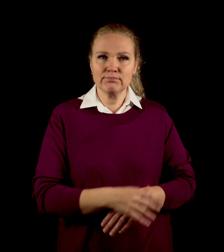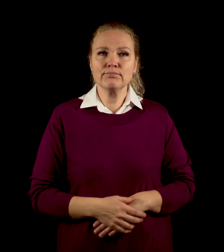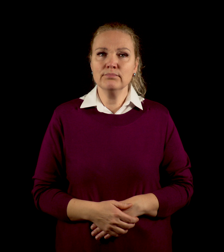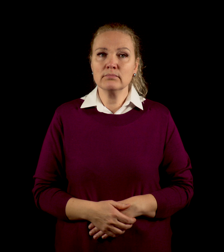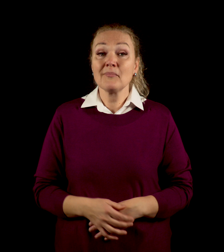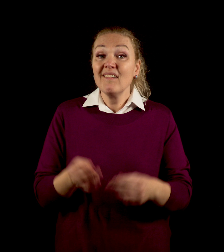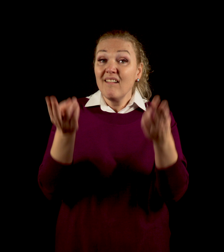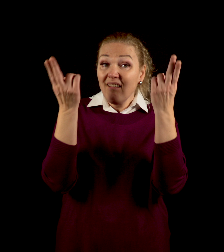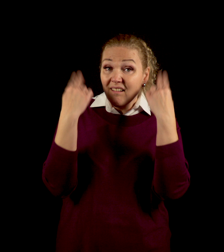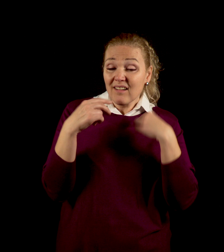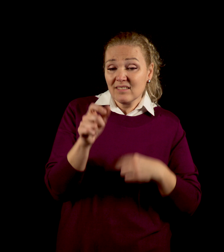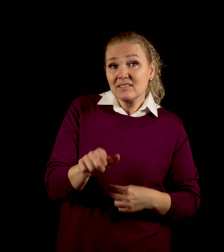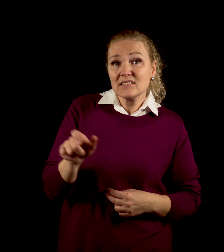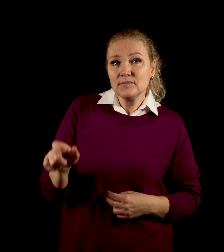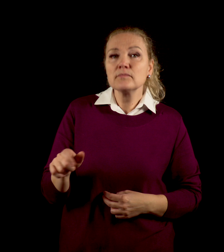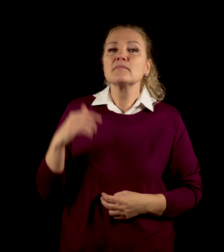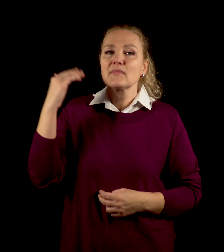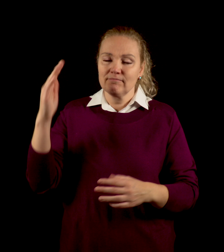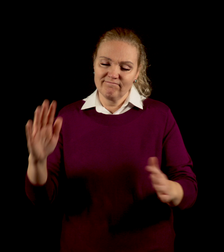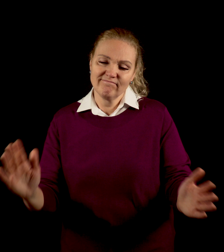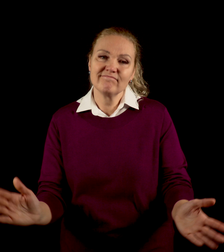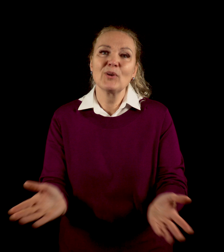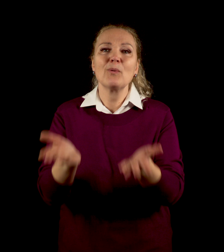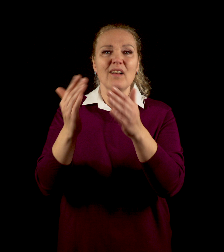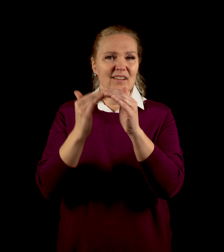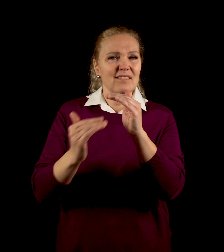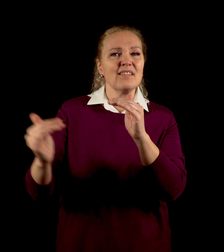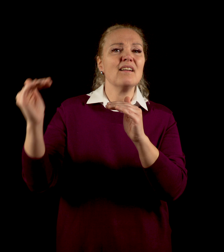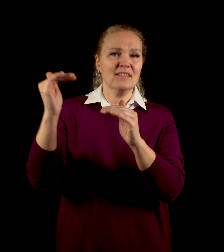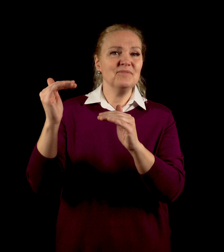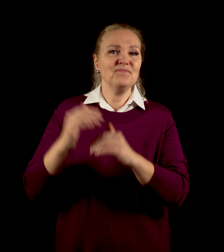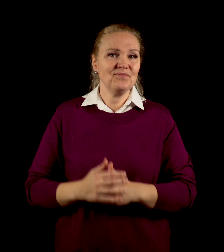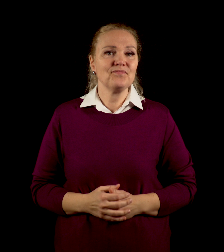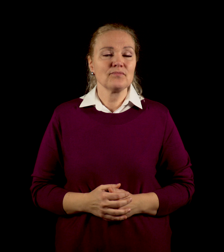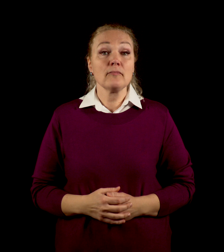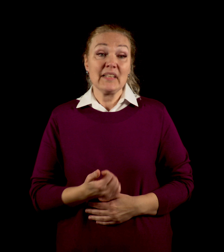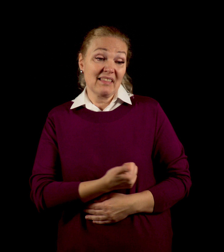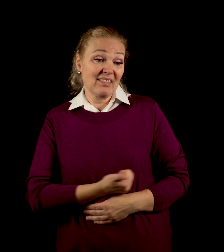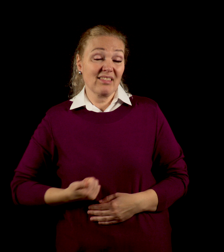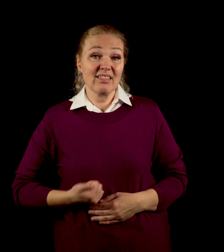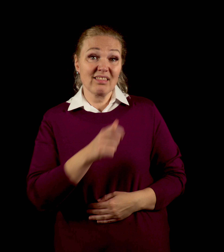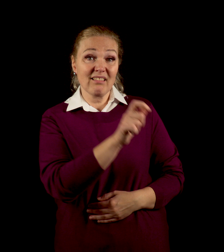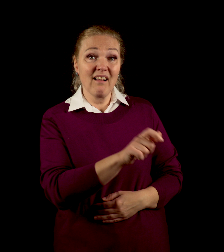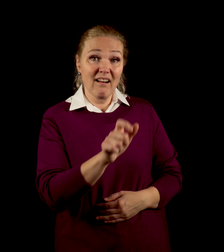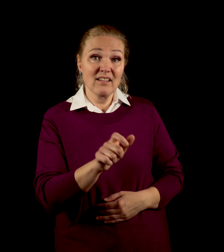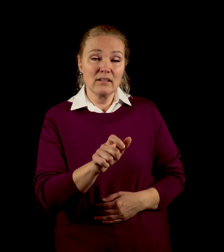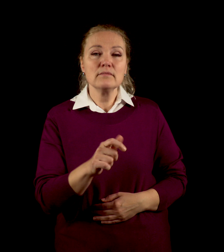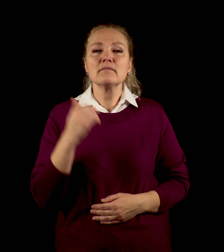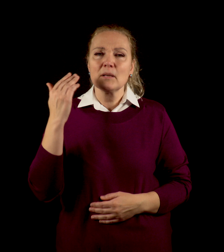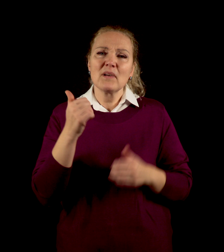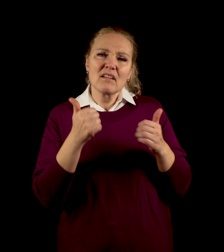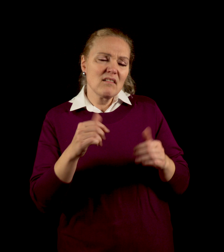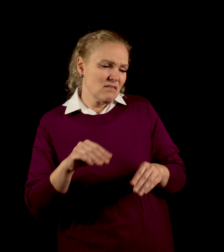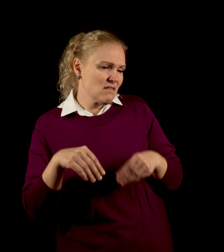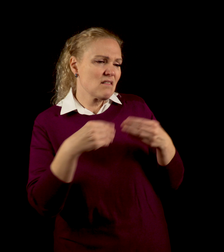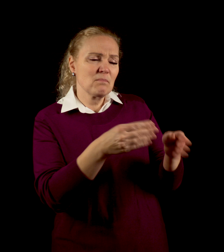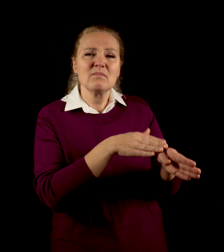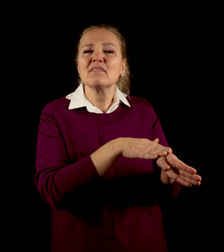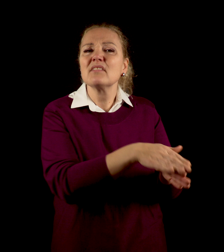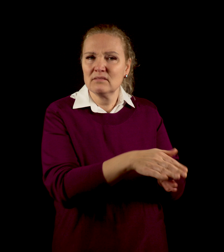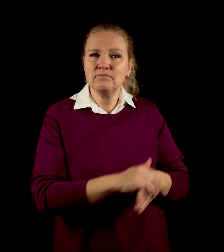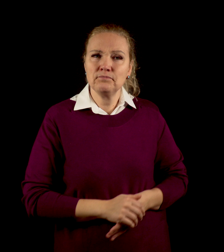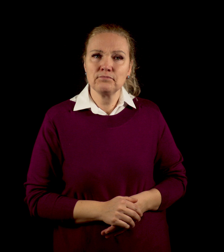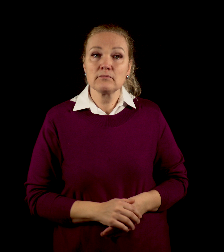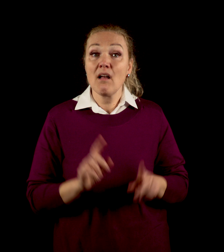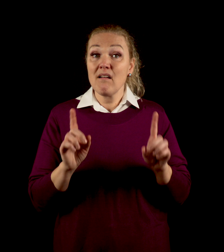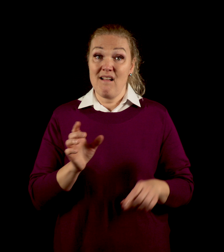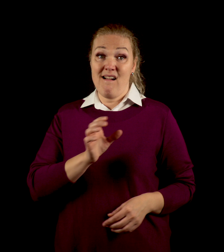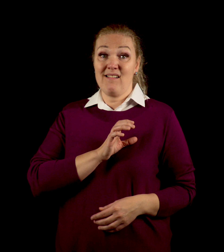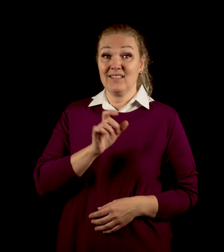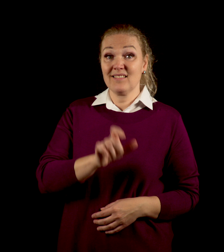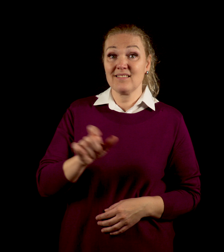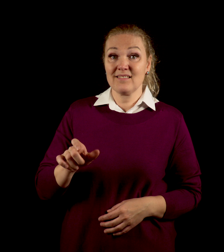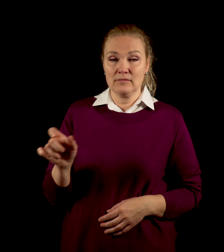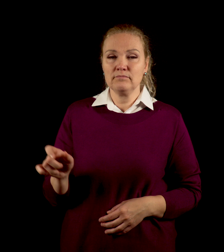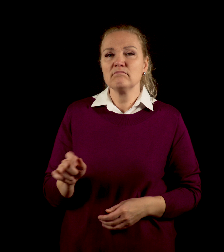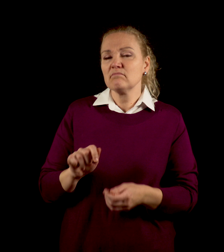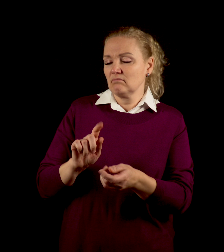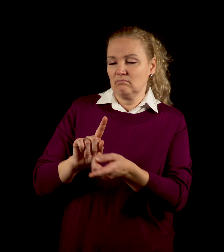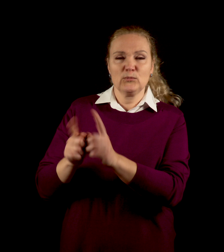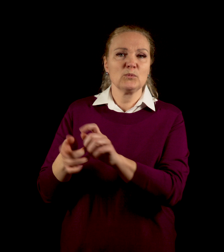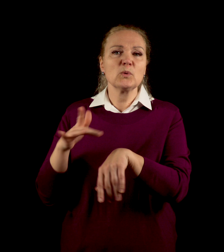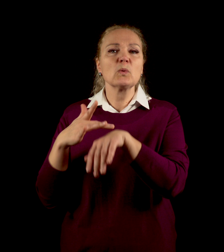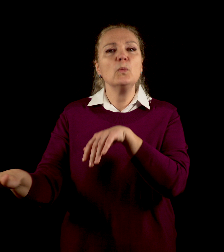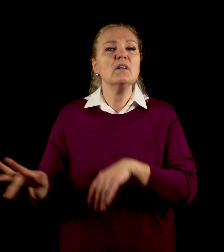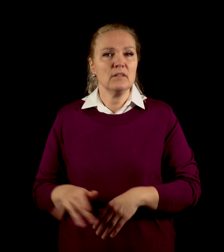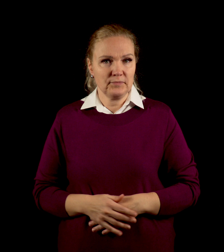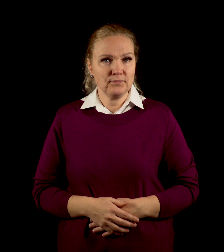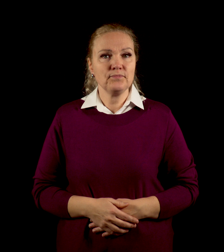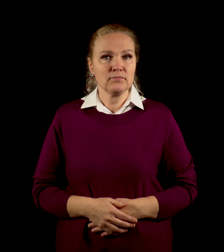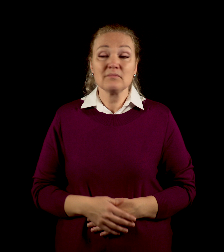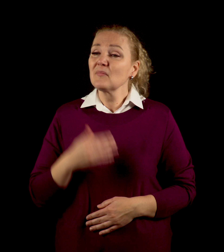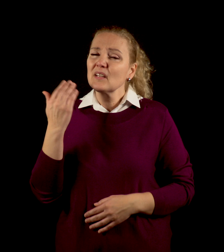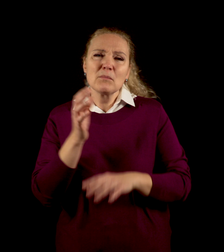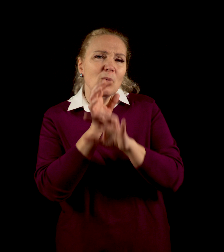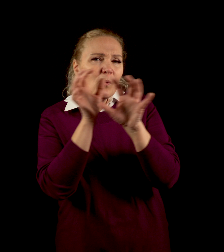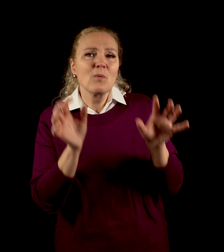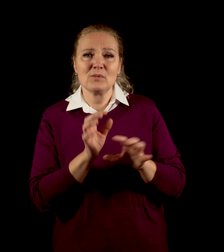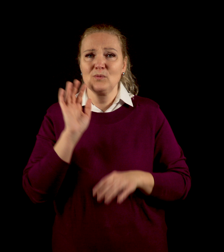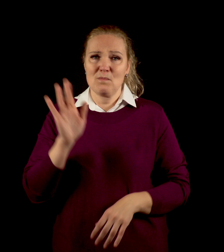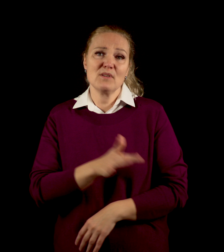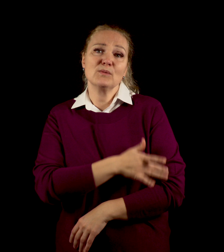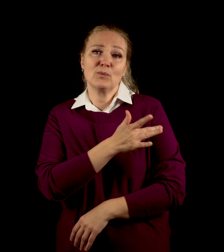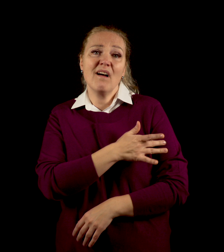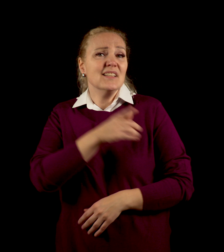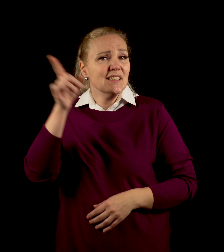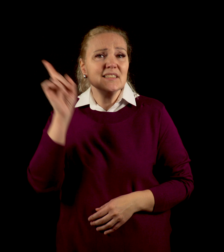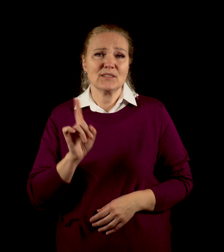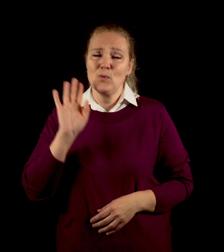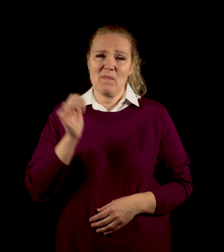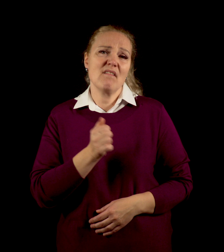He has filled the hungry with good things, but has sent the rich away empty.